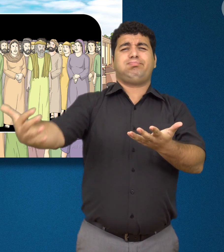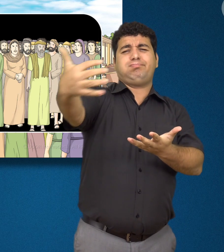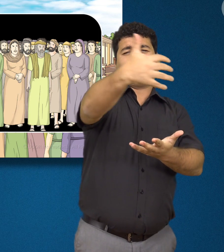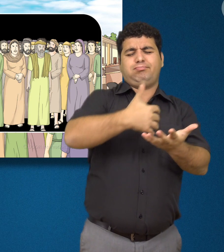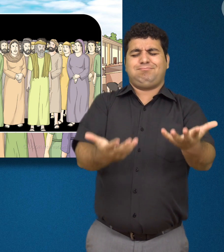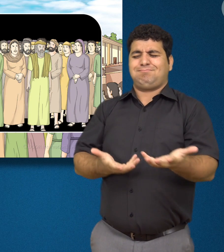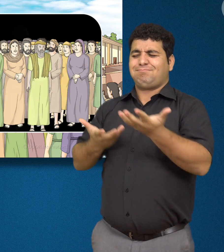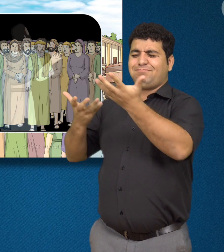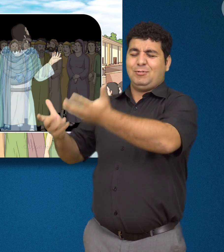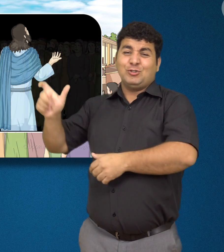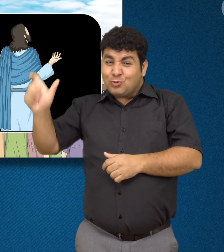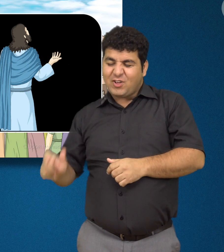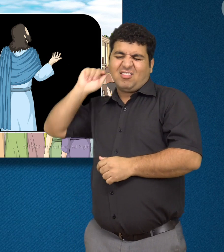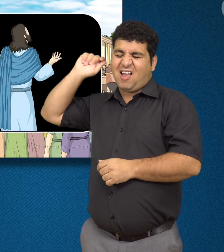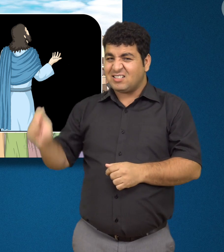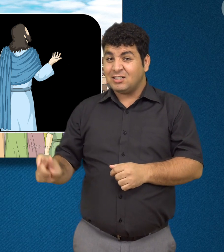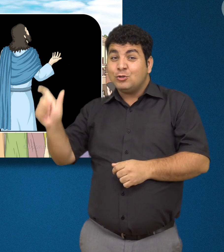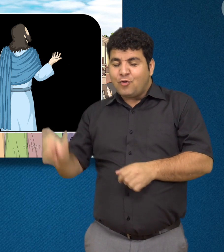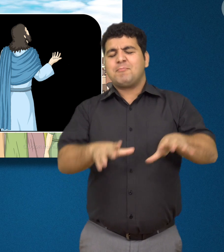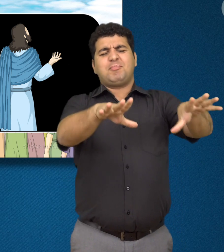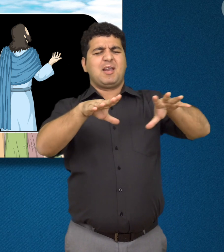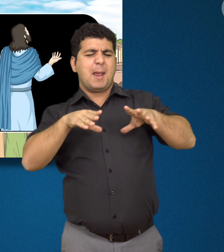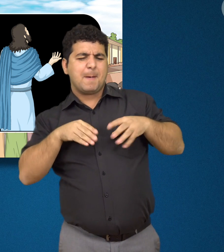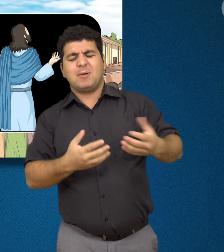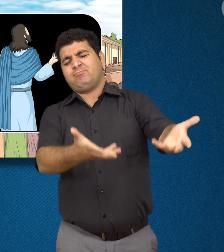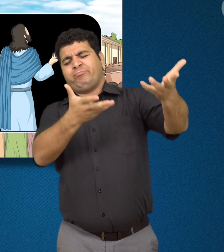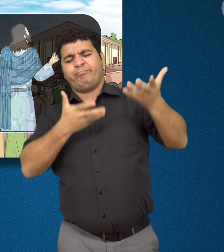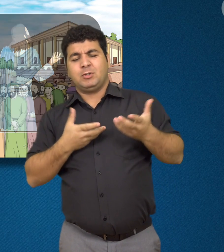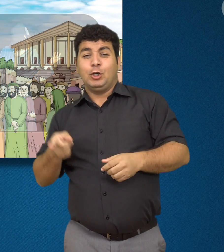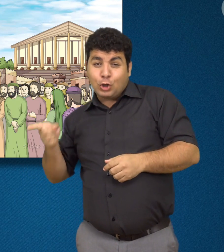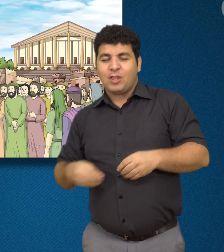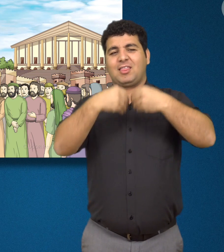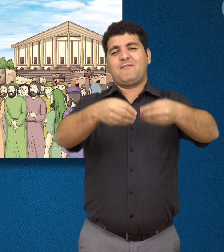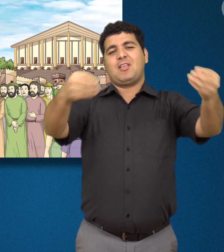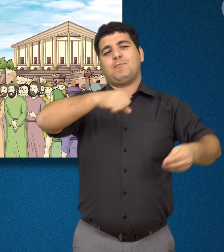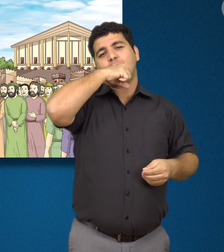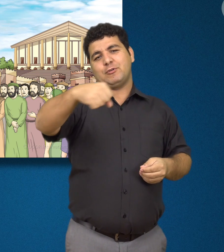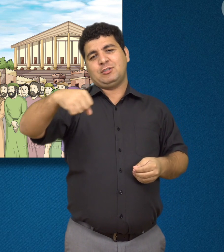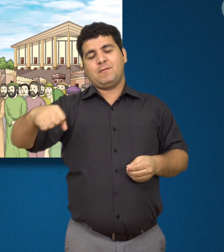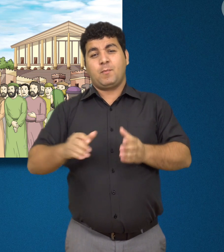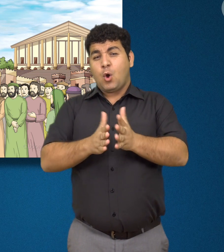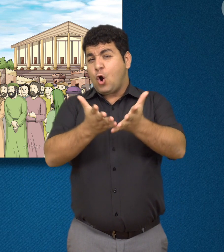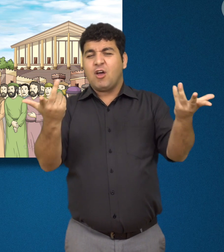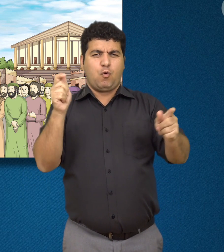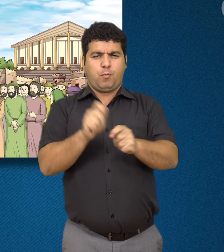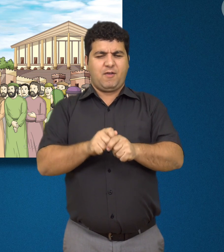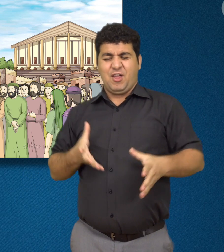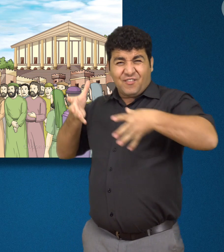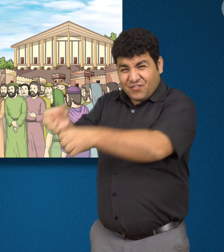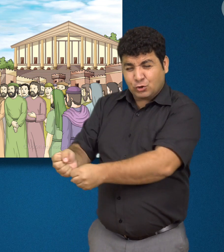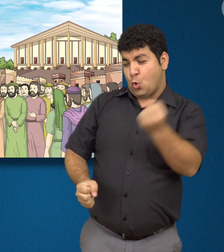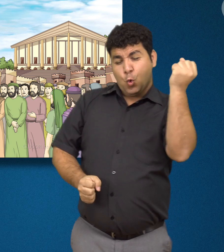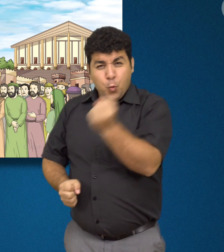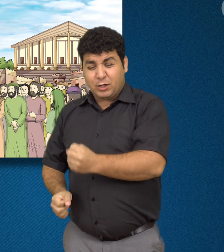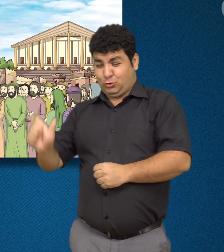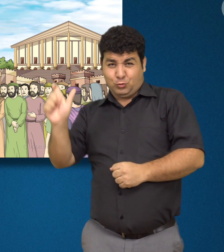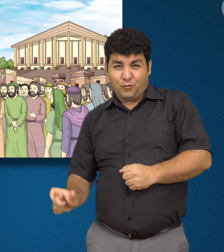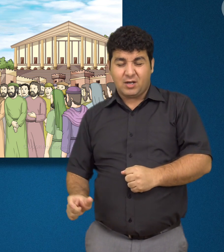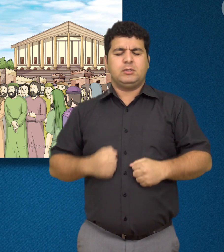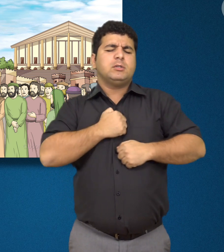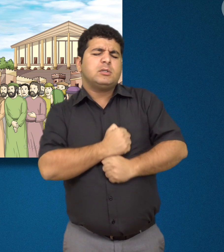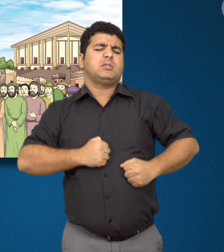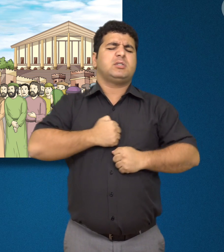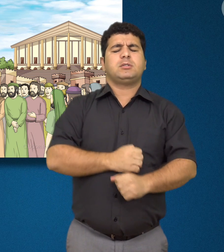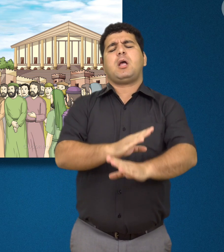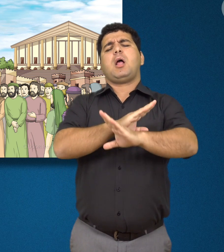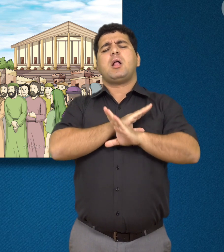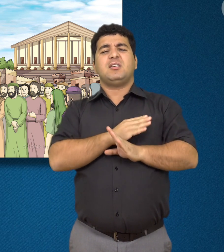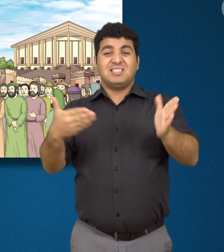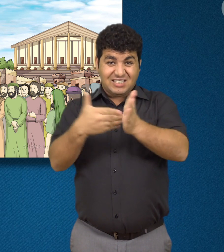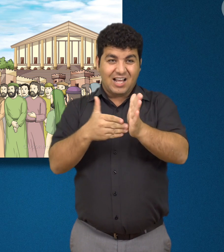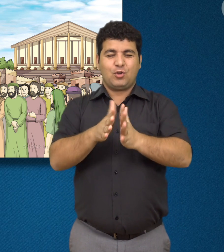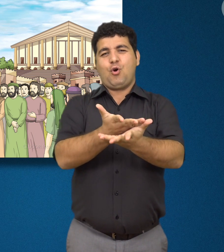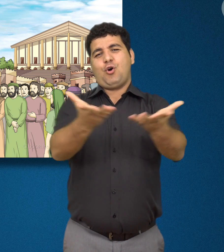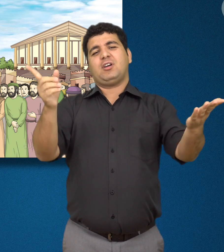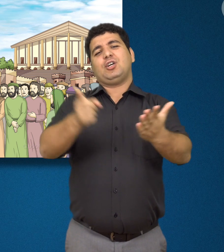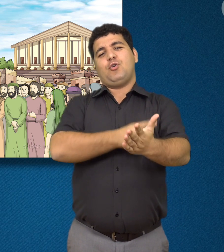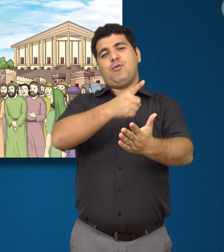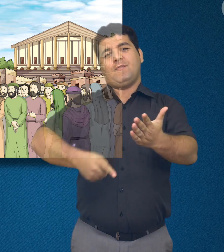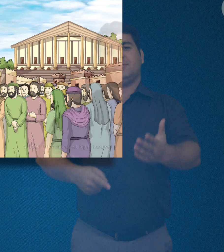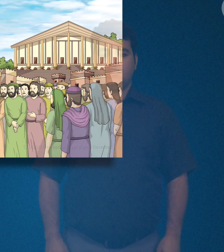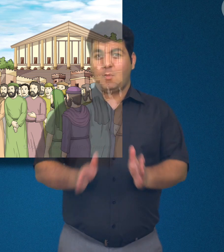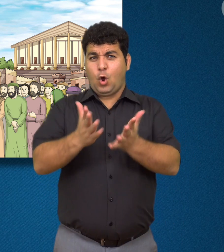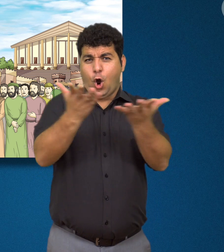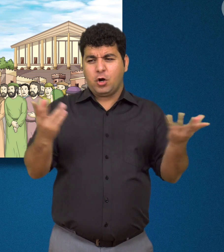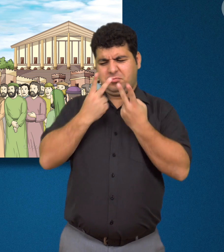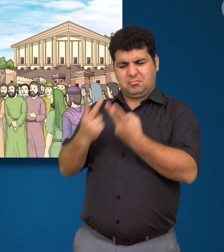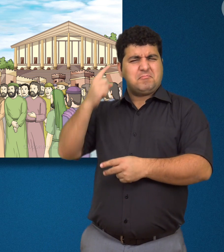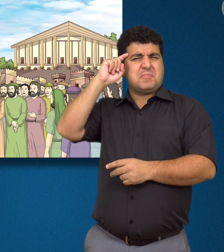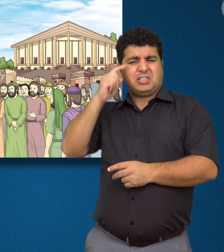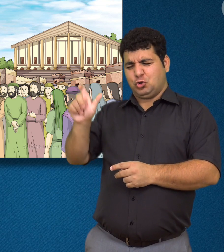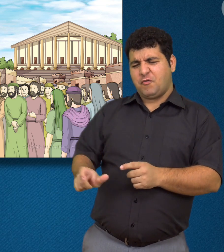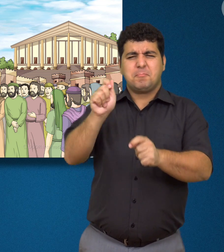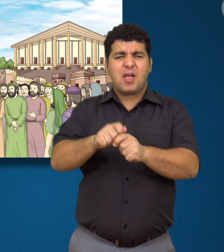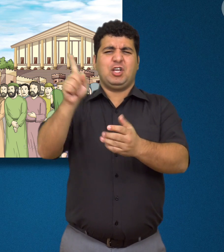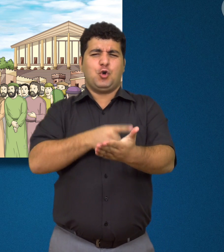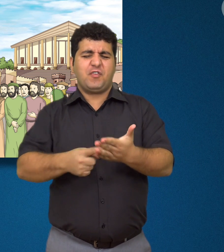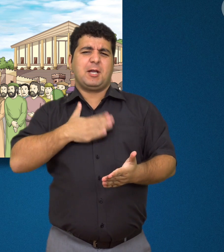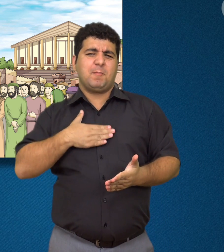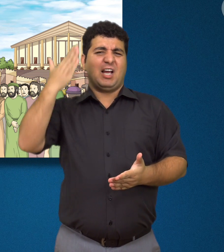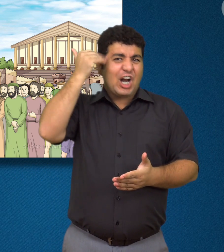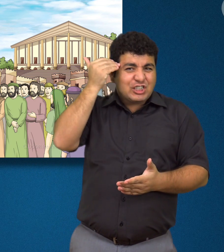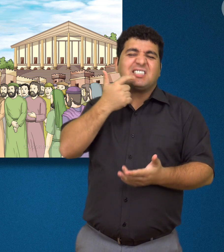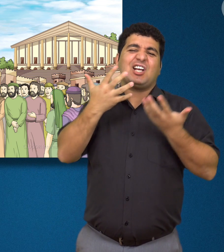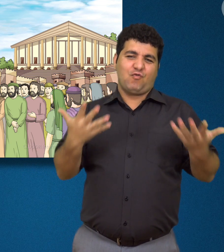By oppression and judgment He was taken away, and who can recount His descendants? For He was cut off from the land of the living;